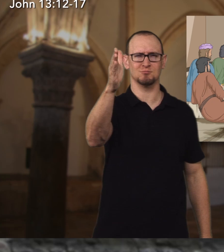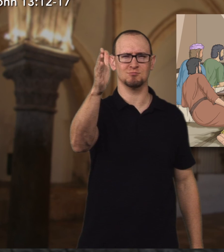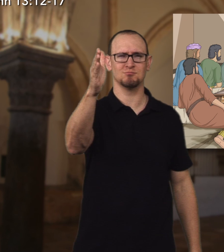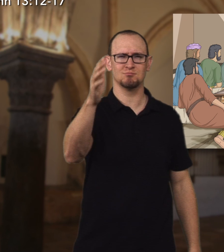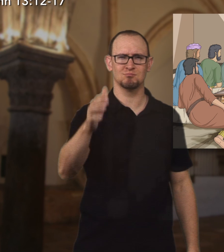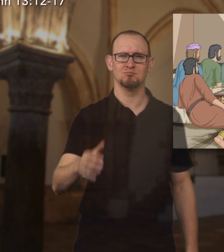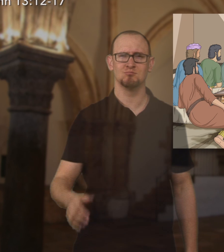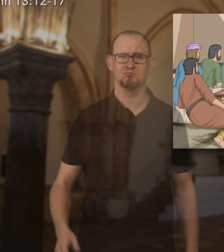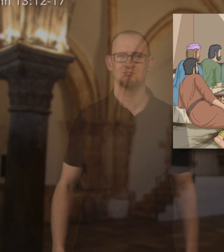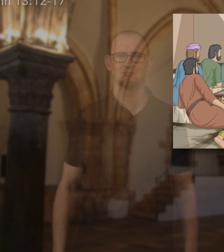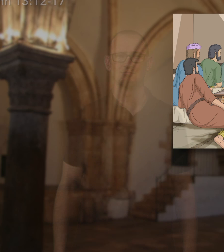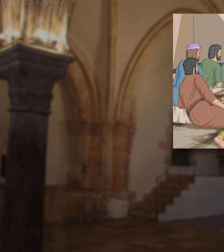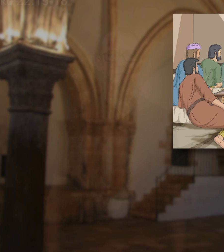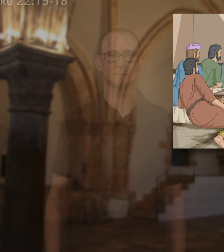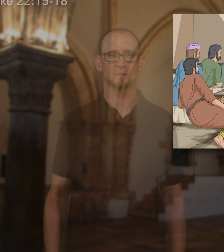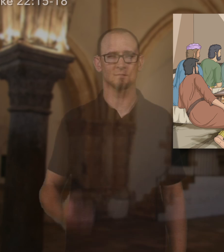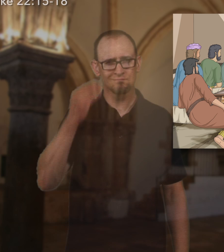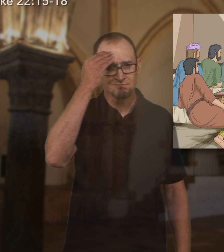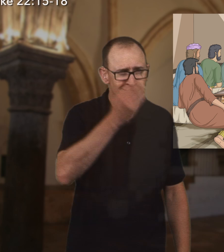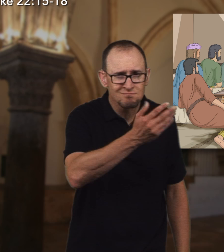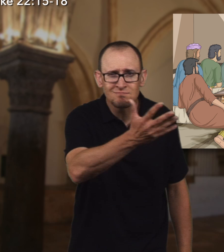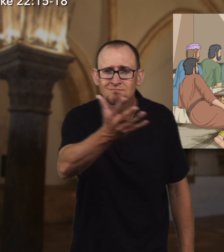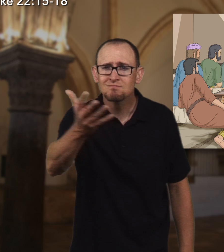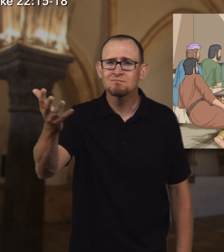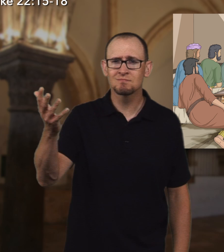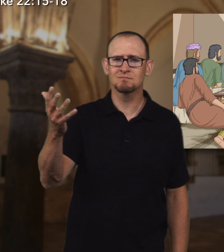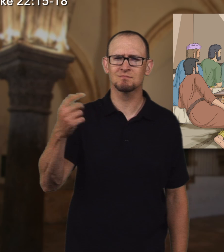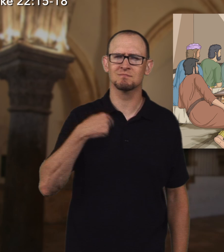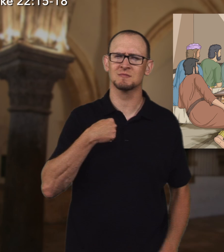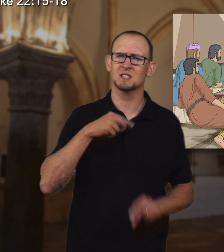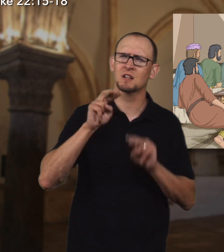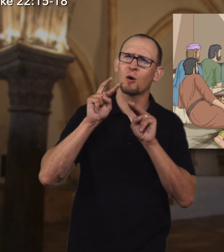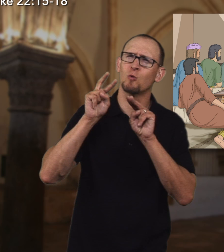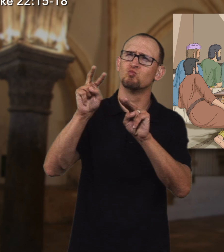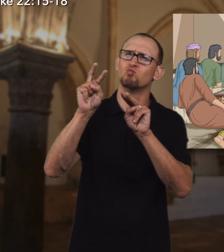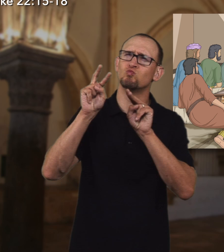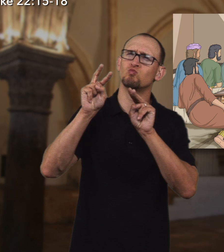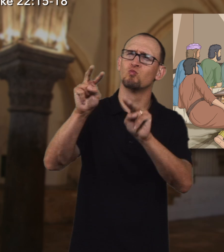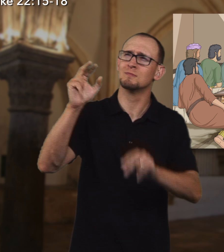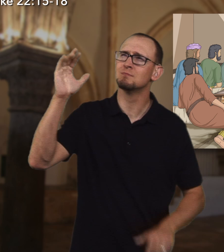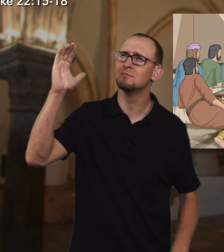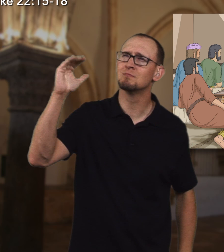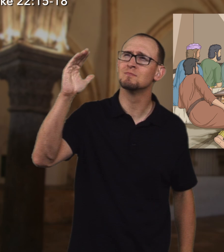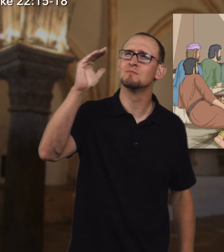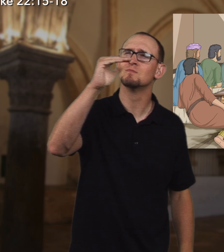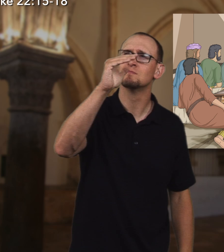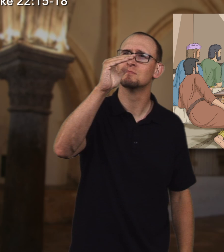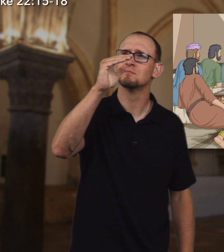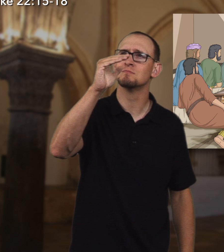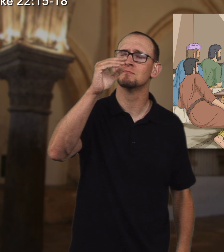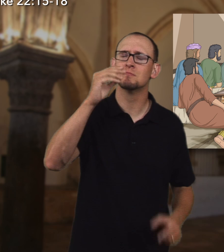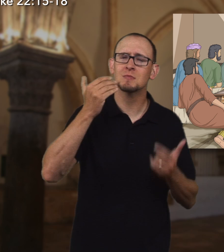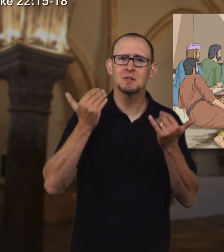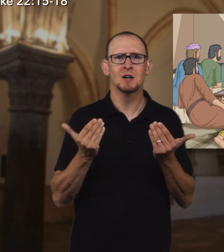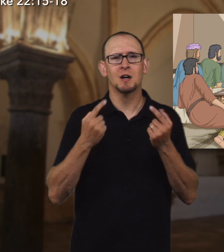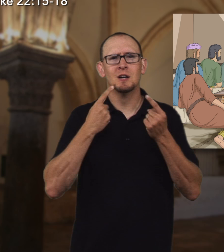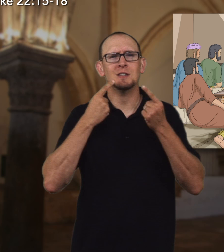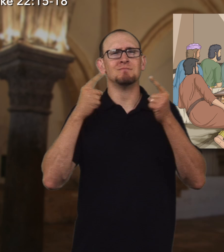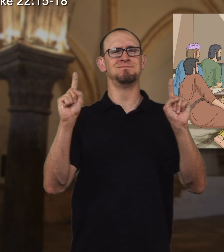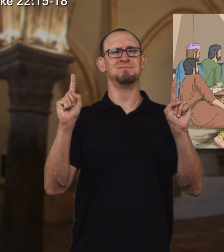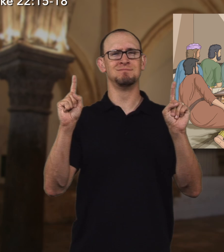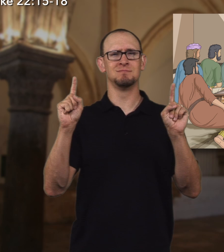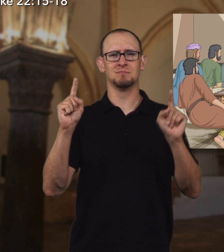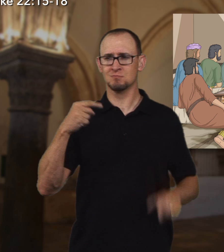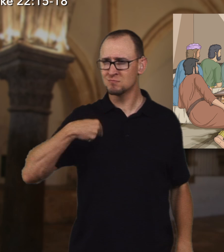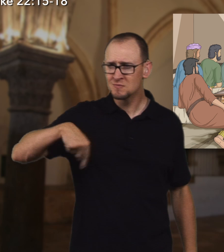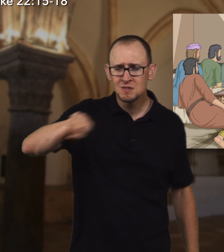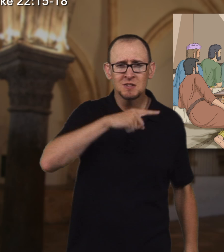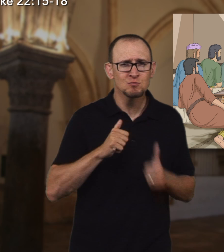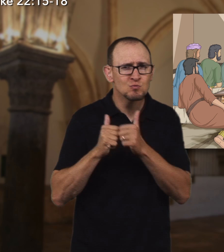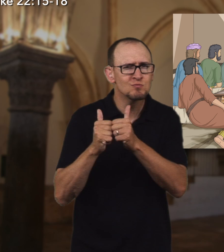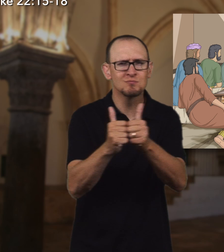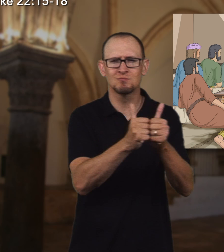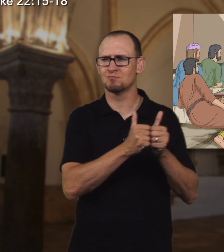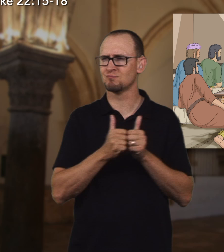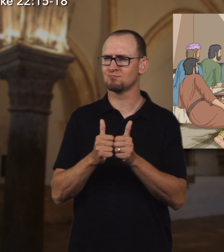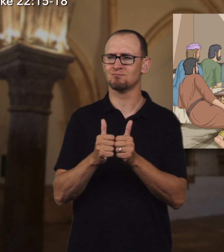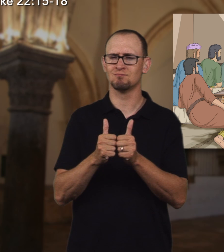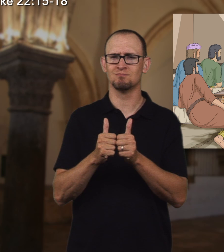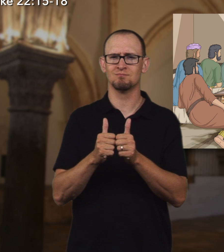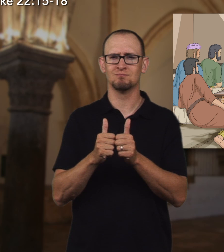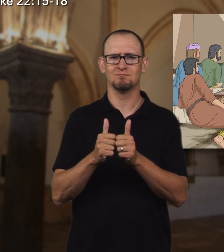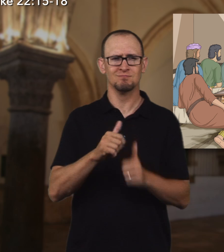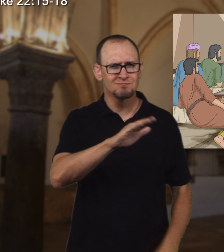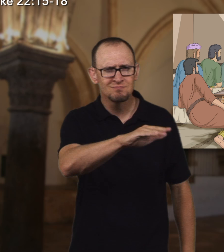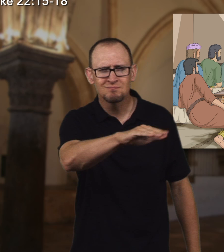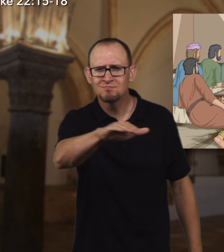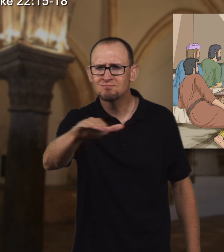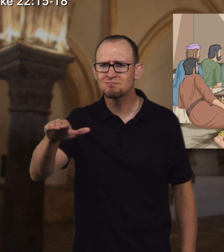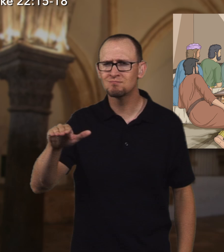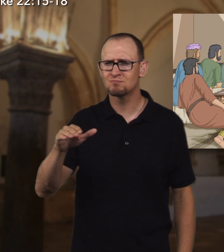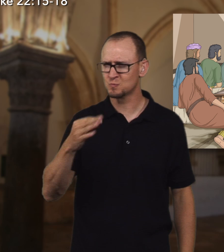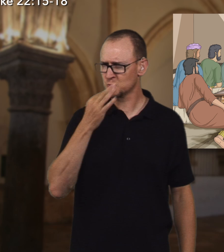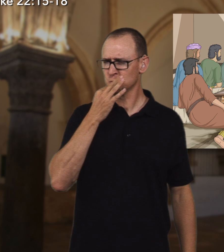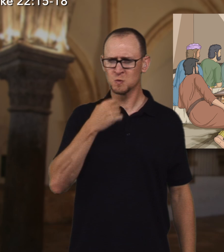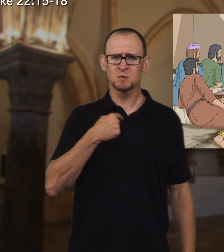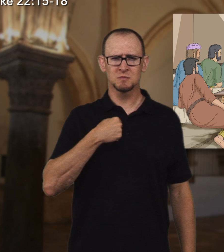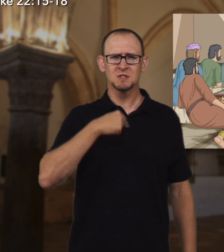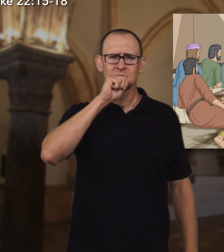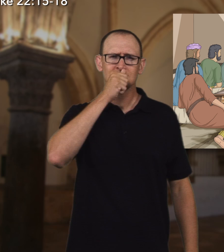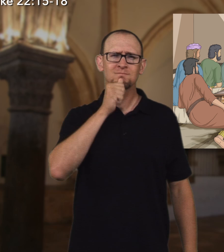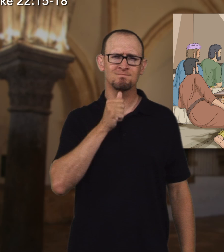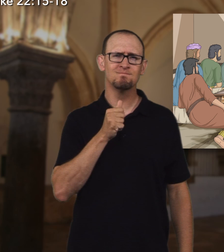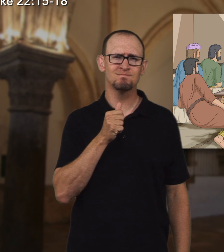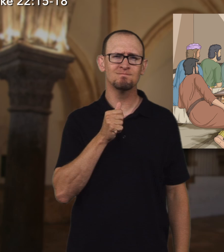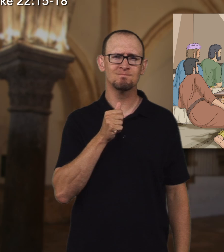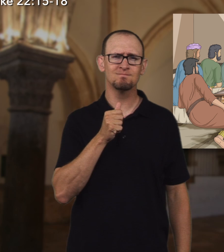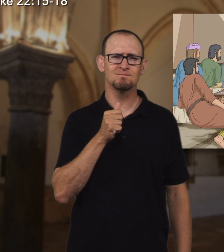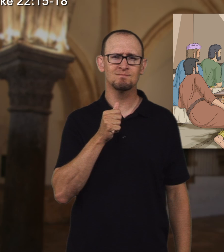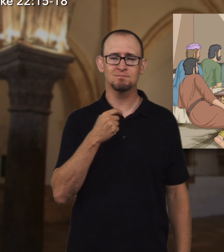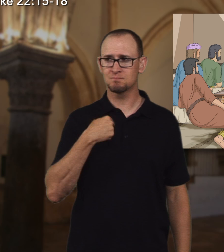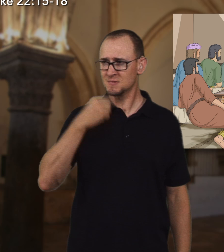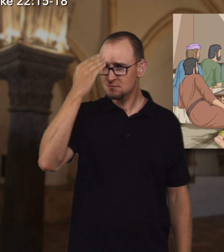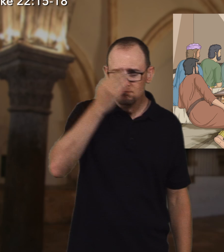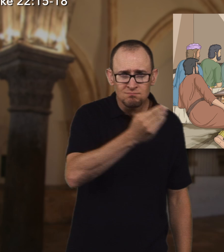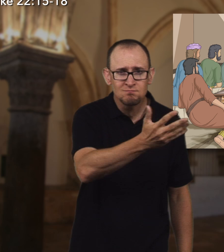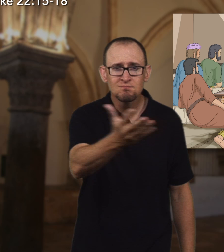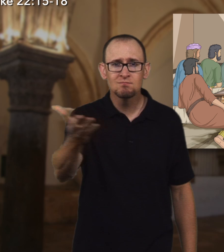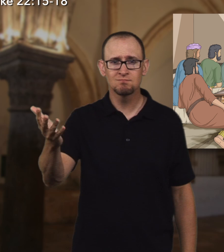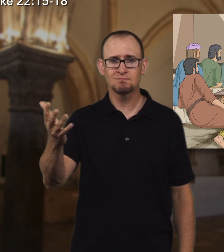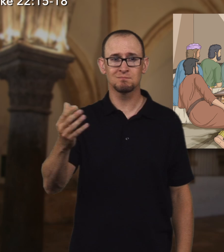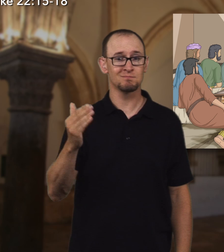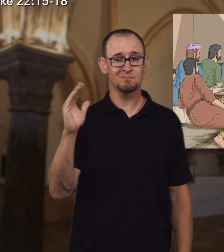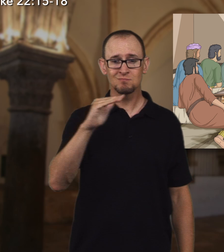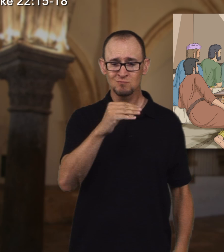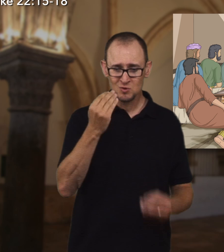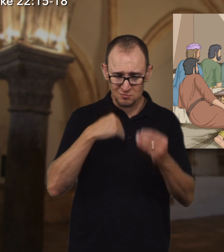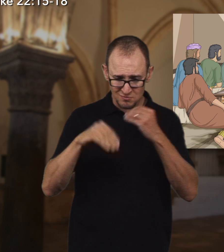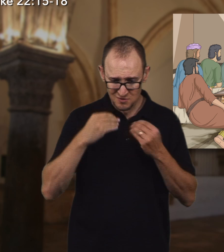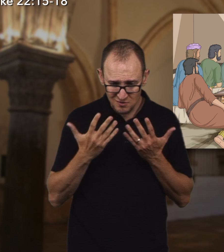And He said to them, “I have eagerly desired to eat this Passover with you before My suffering.